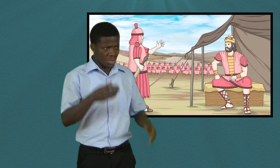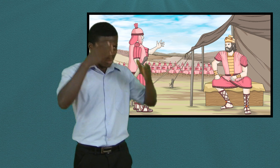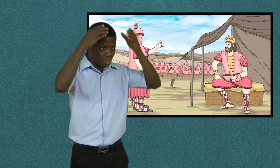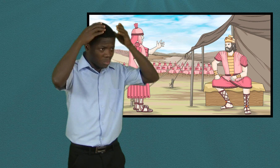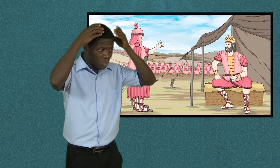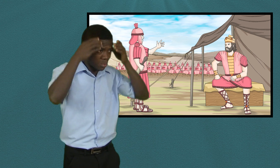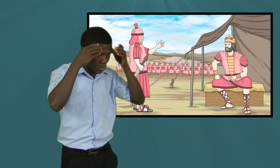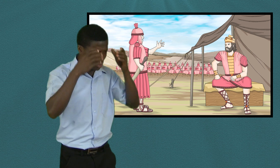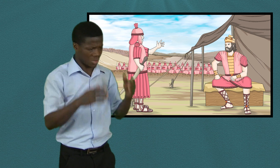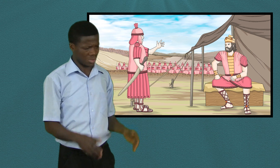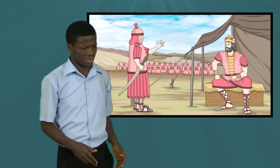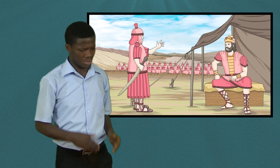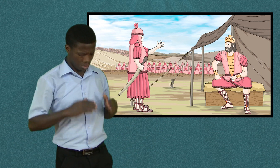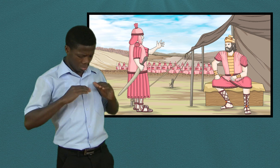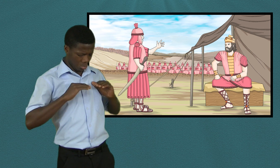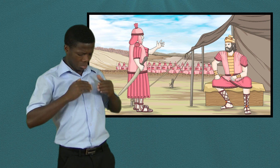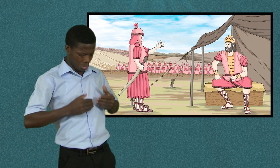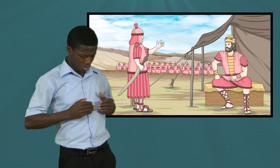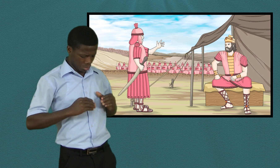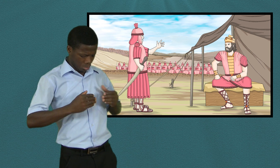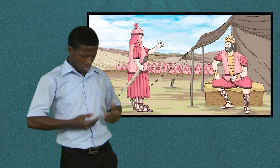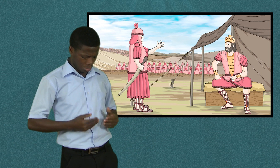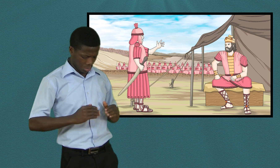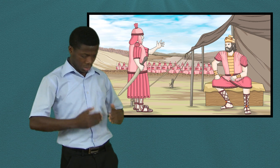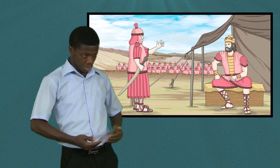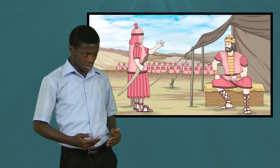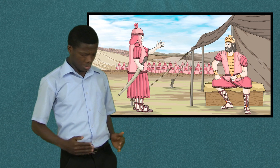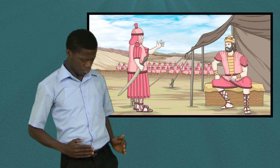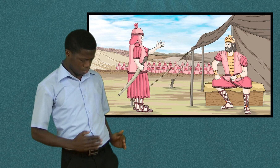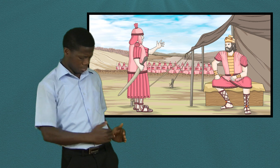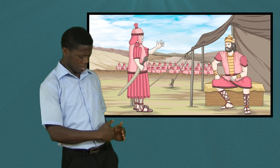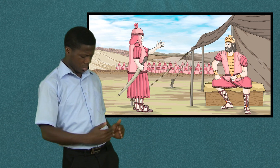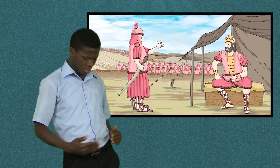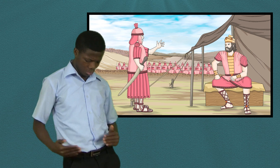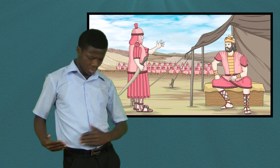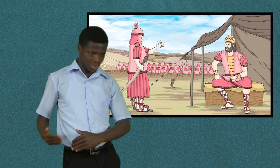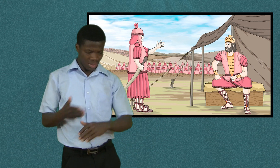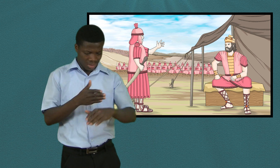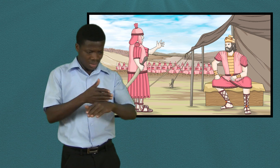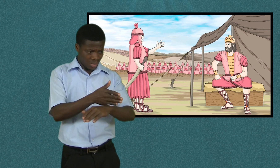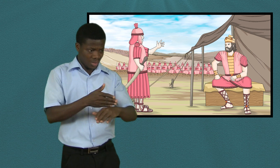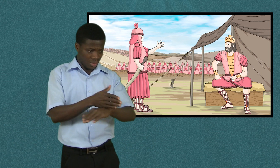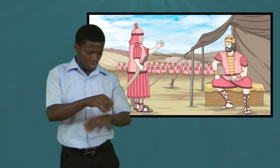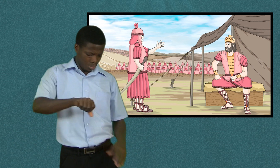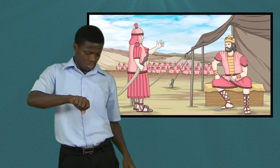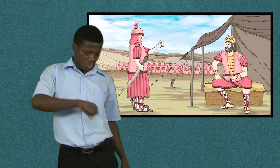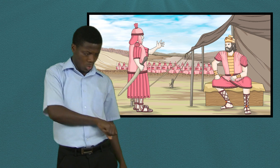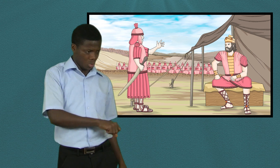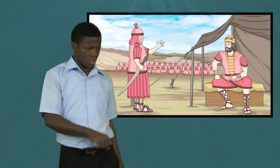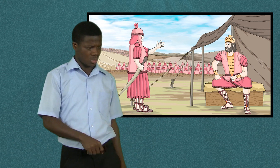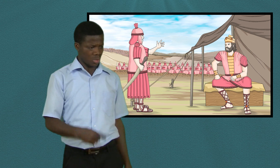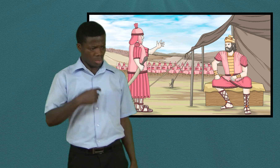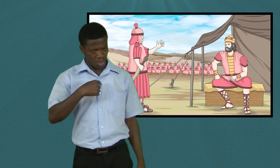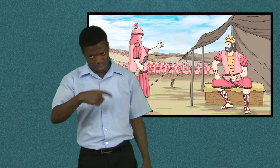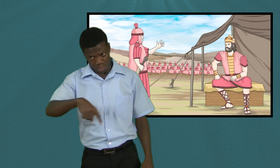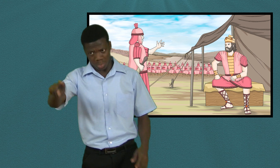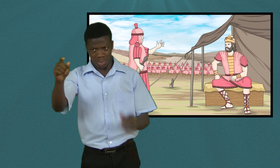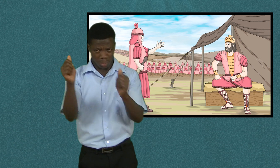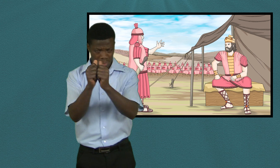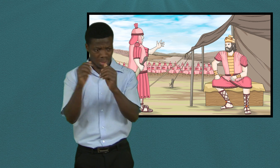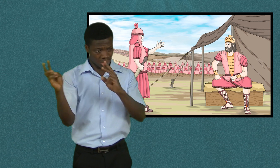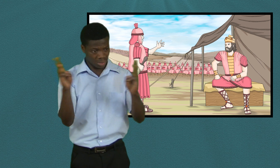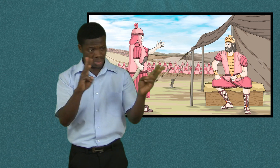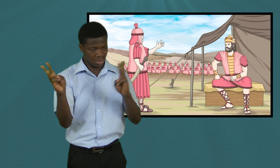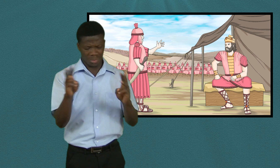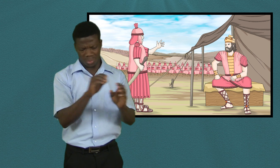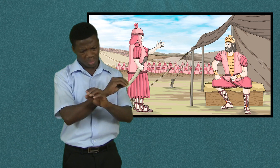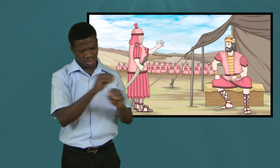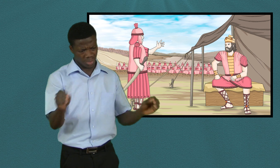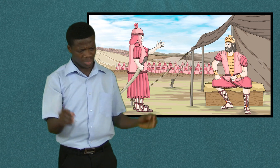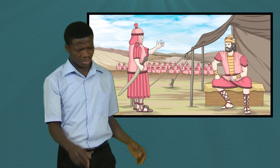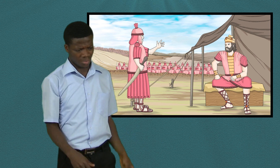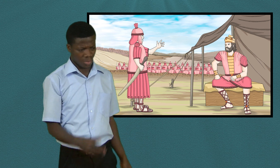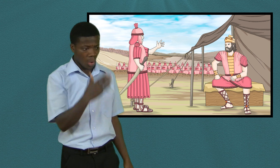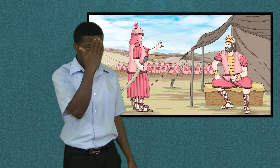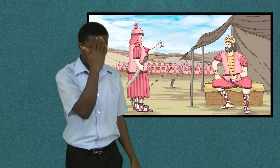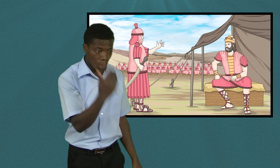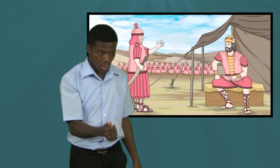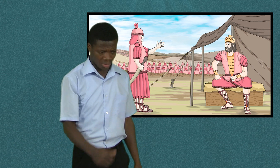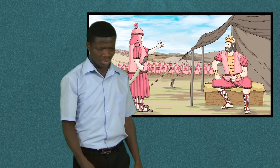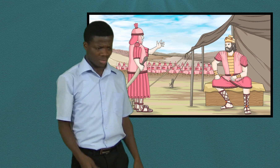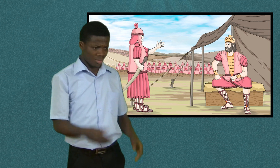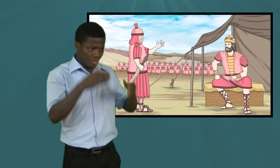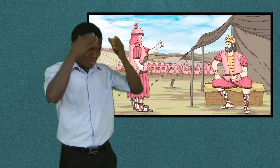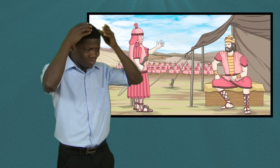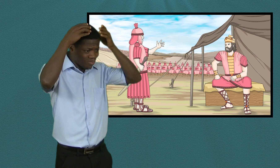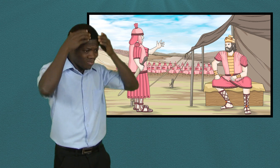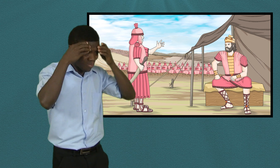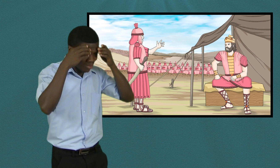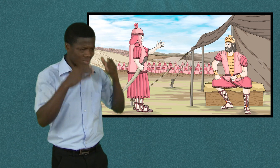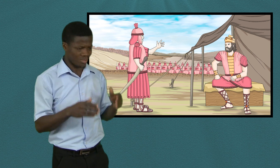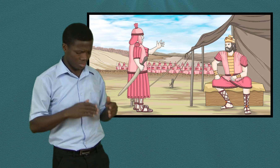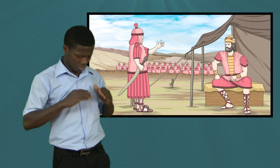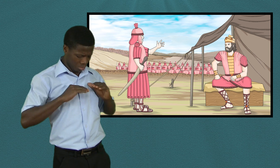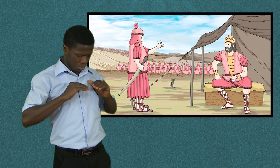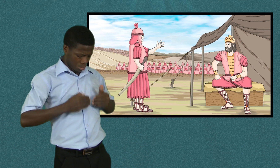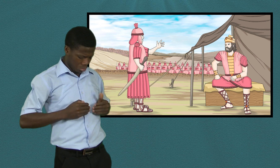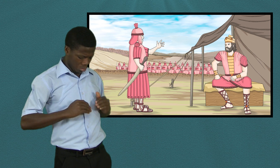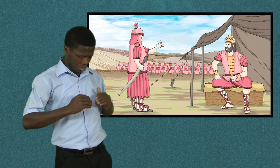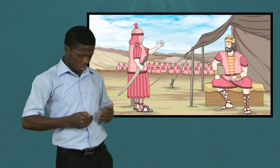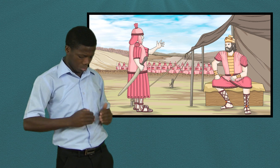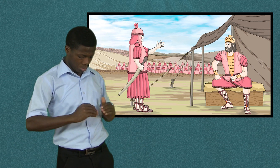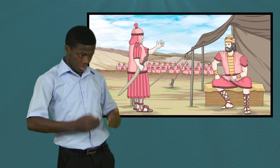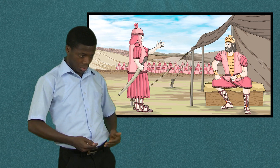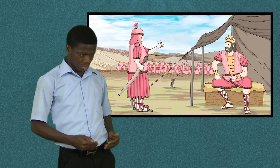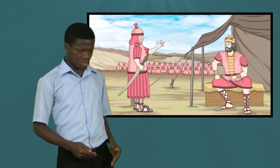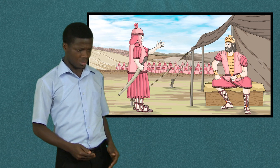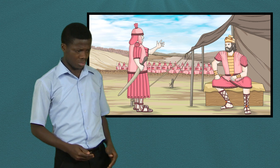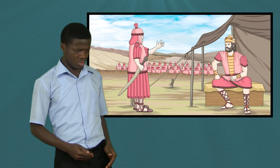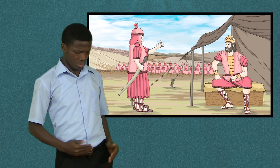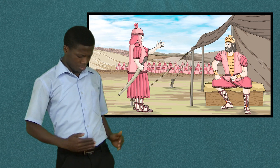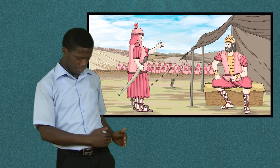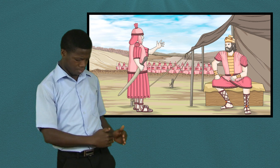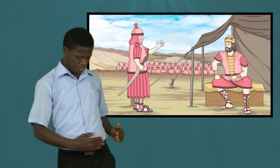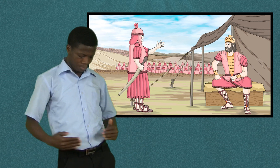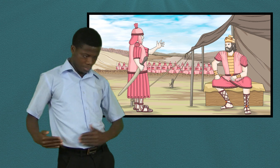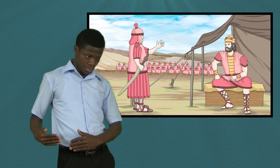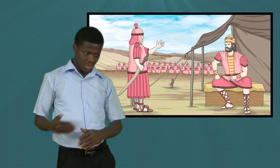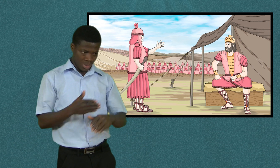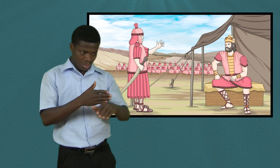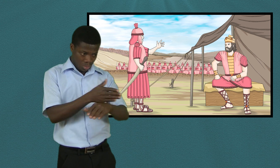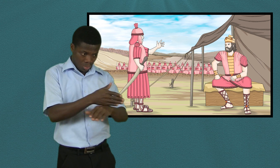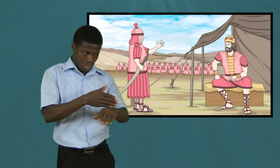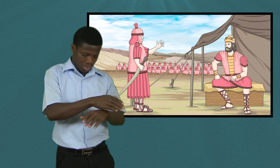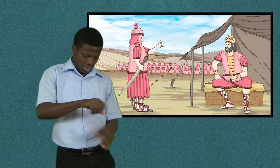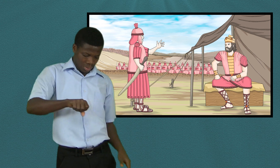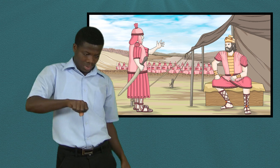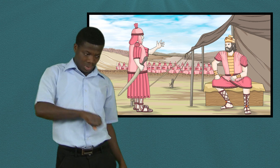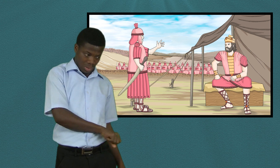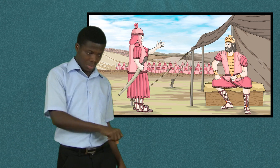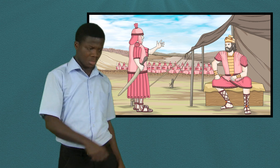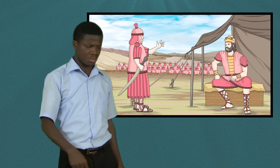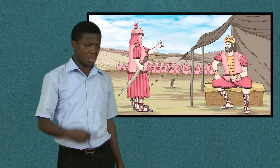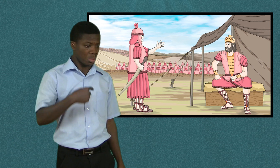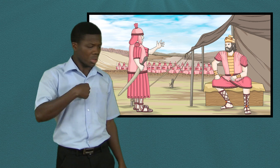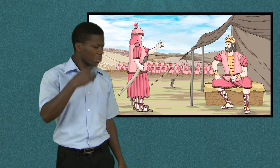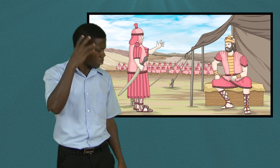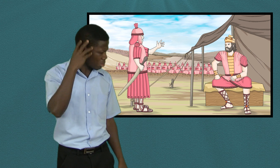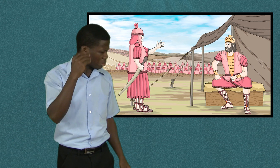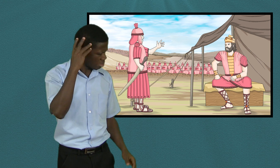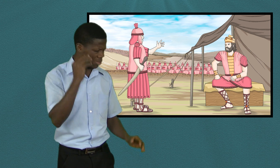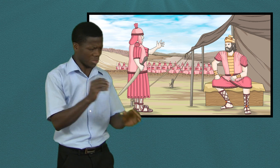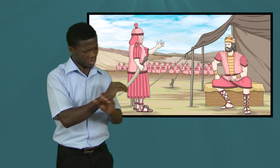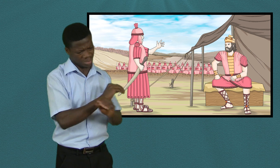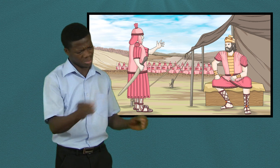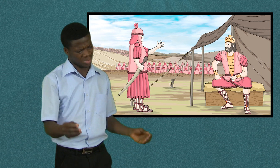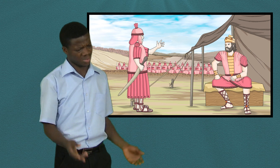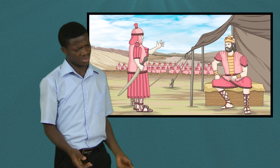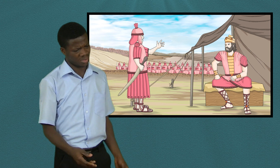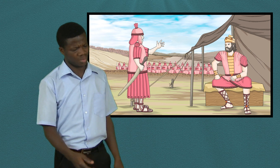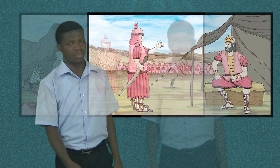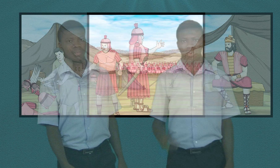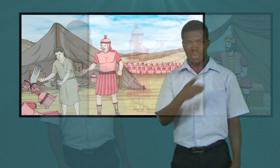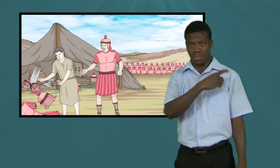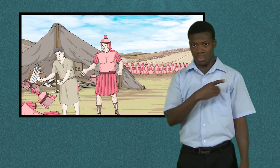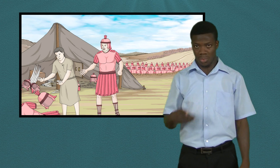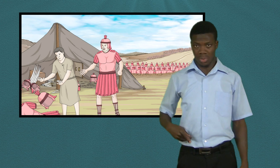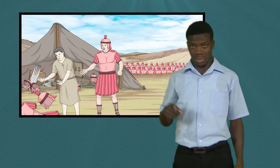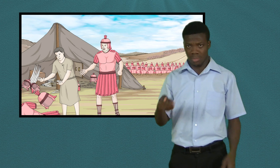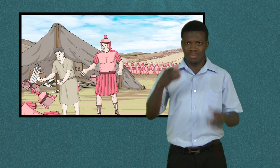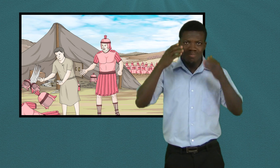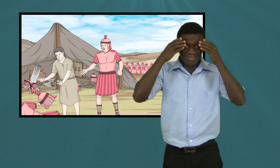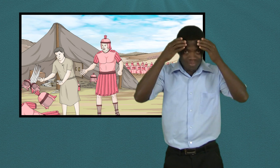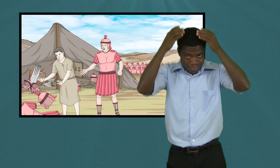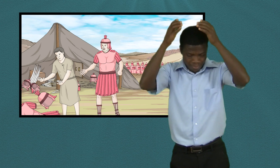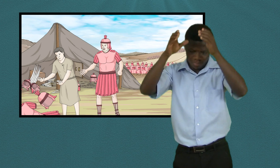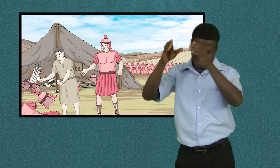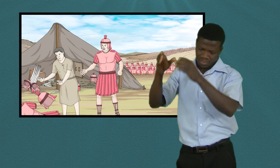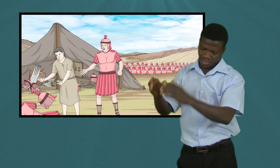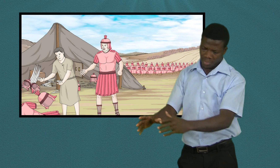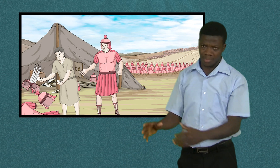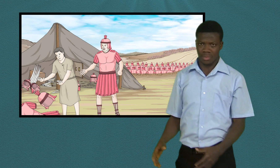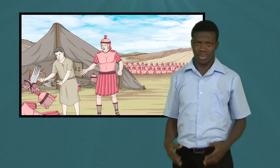“I cannot walk in these,” David said to Saul. “I am not accustomed to them.”